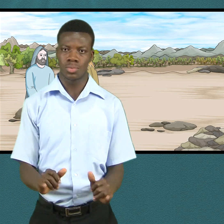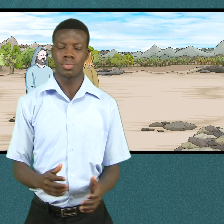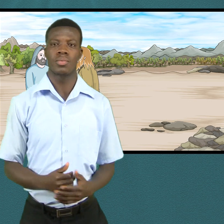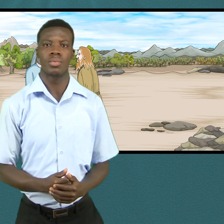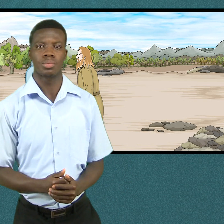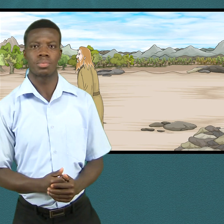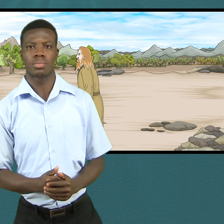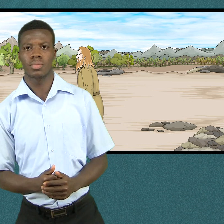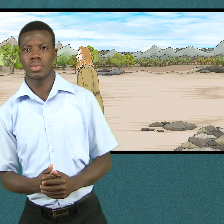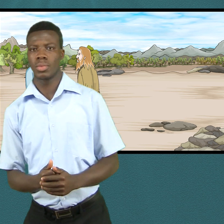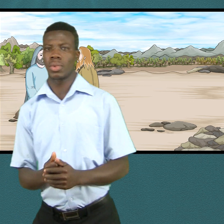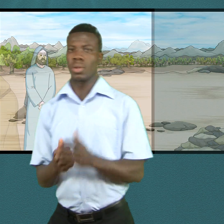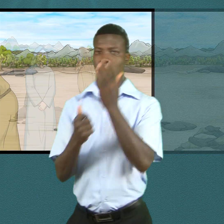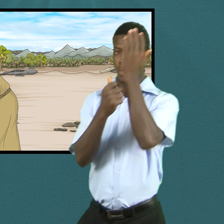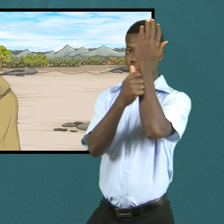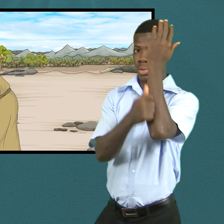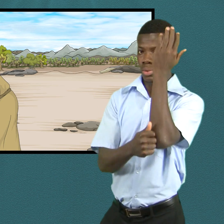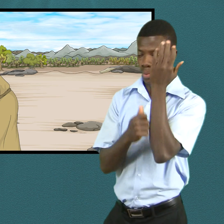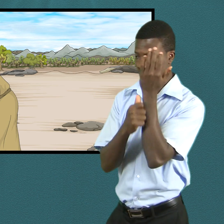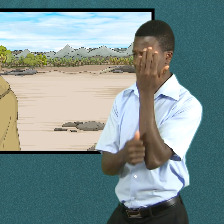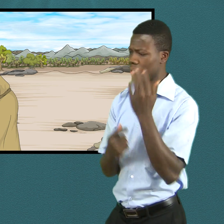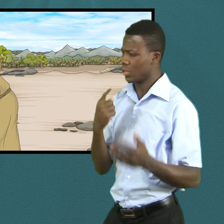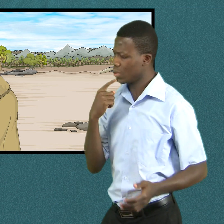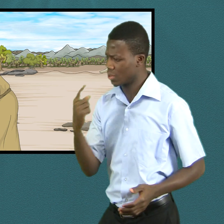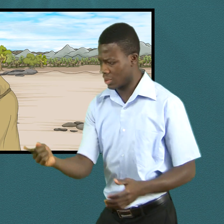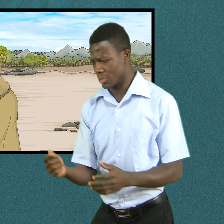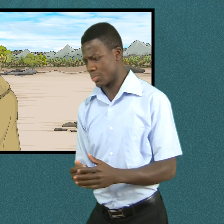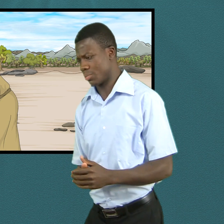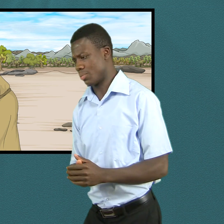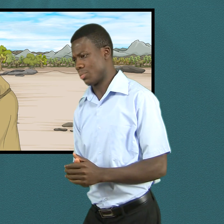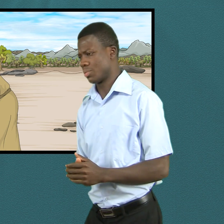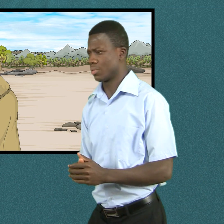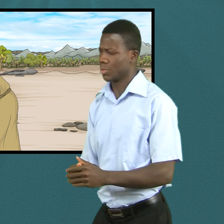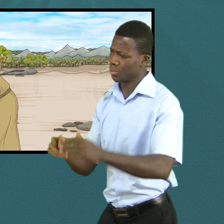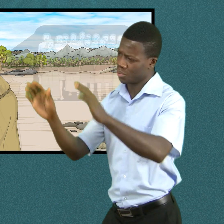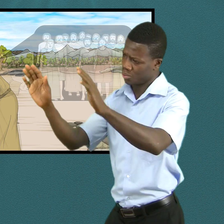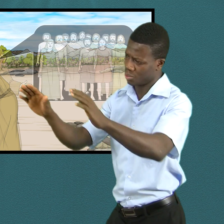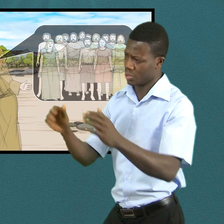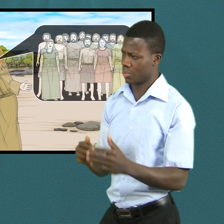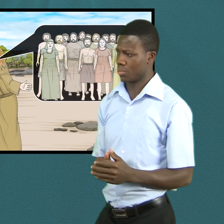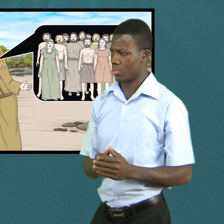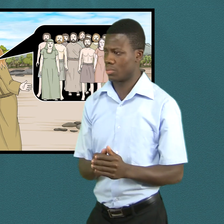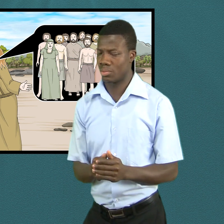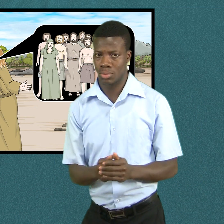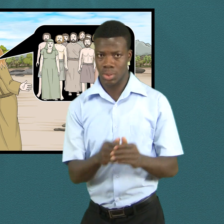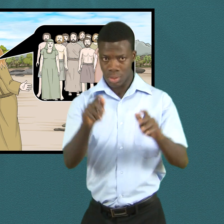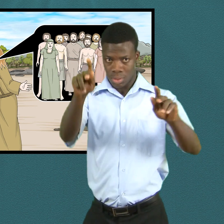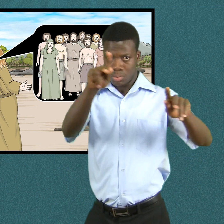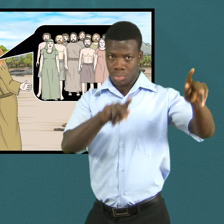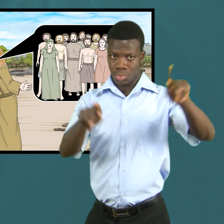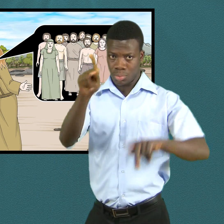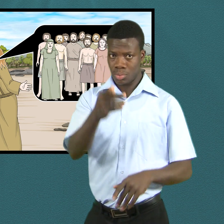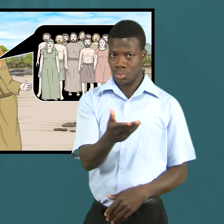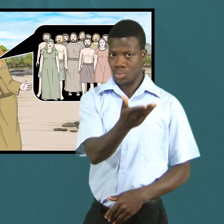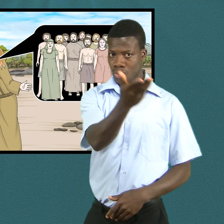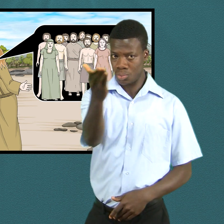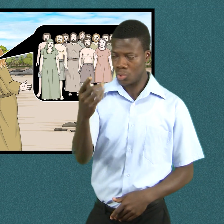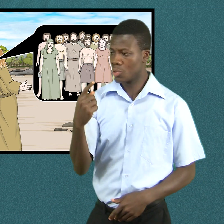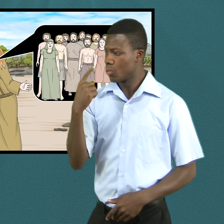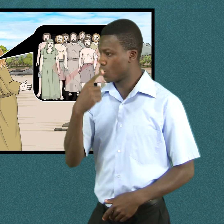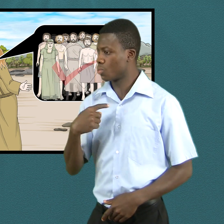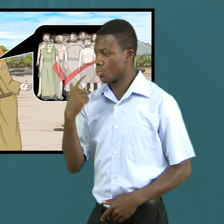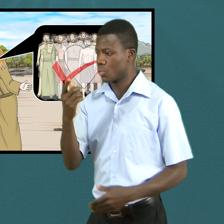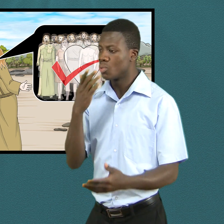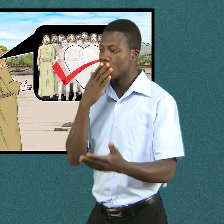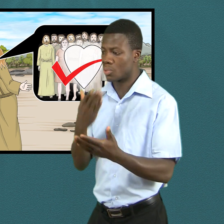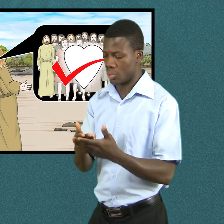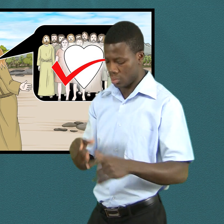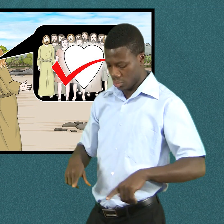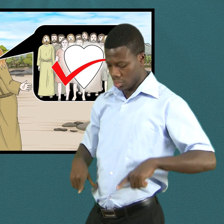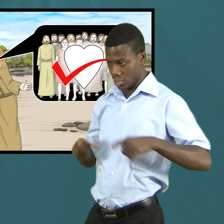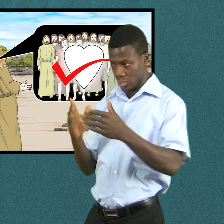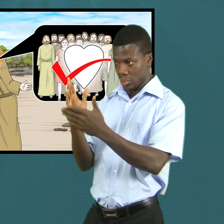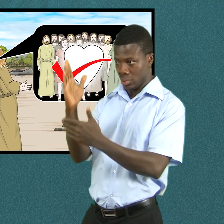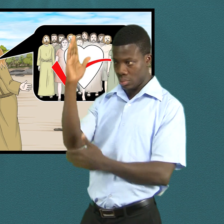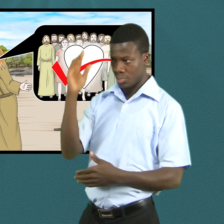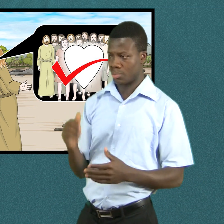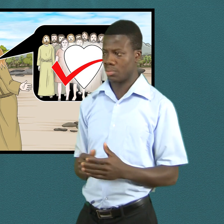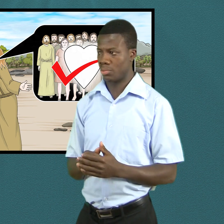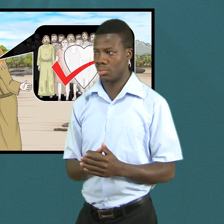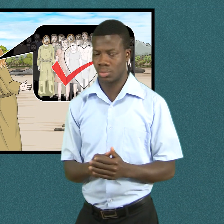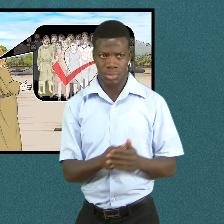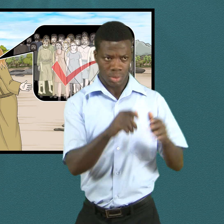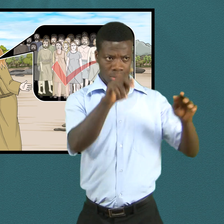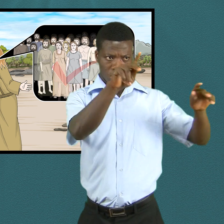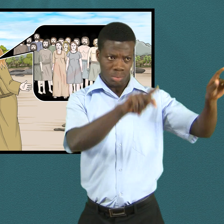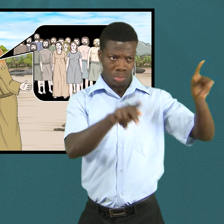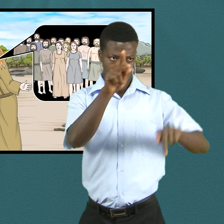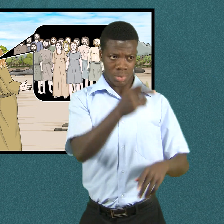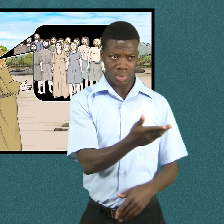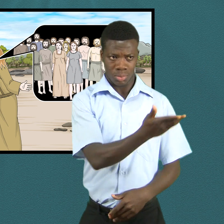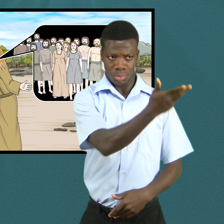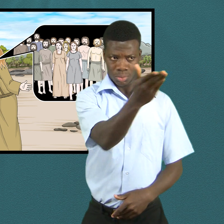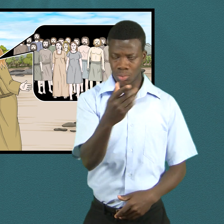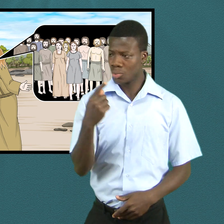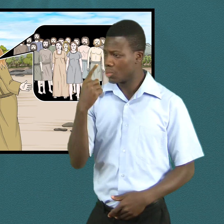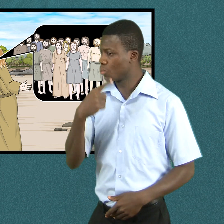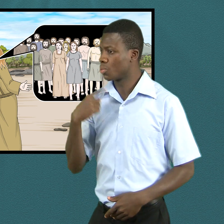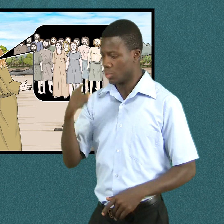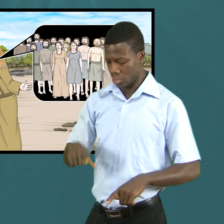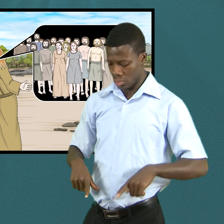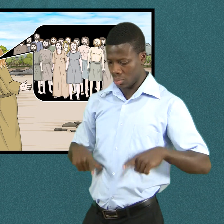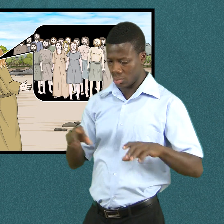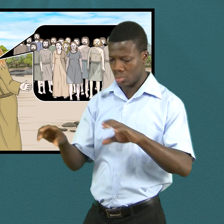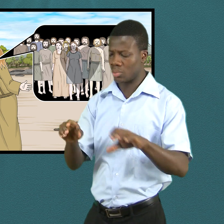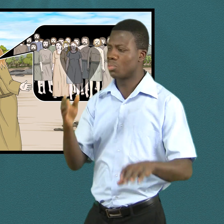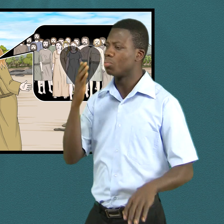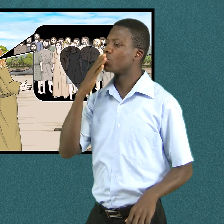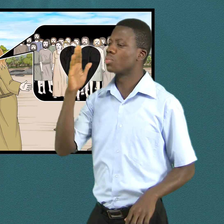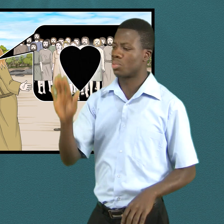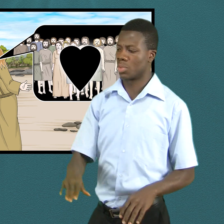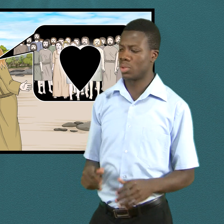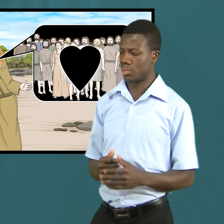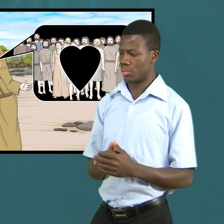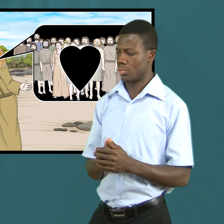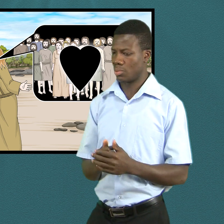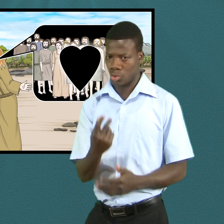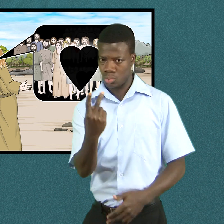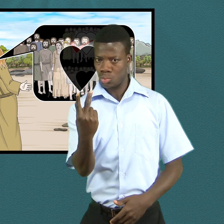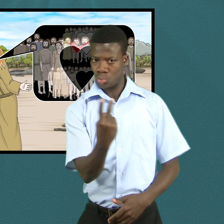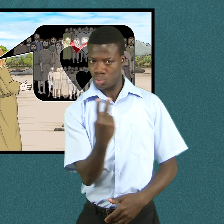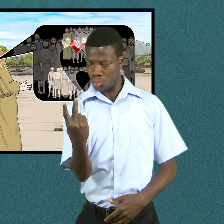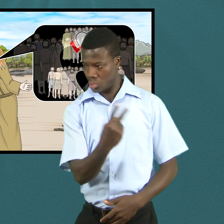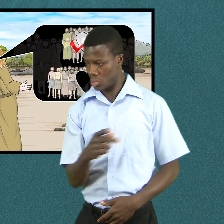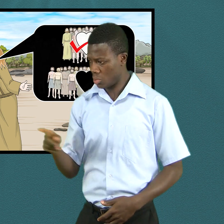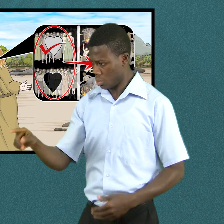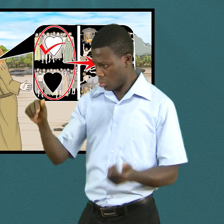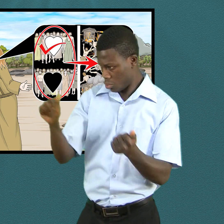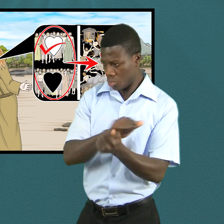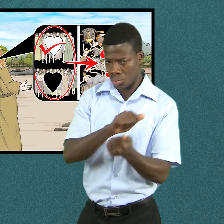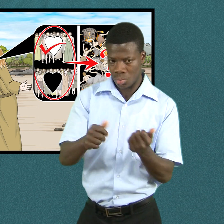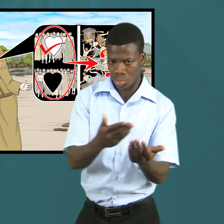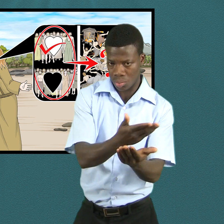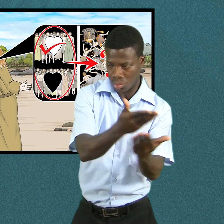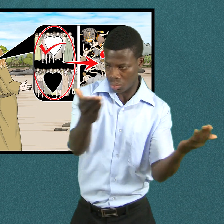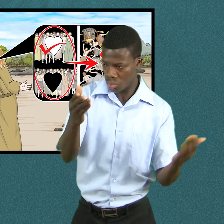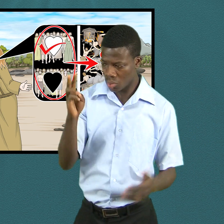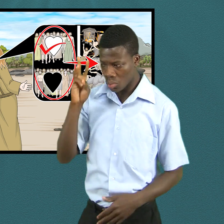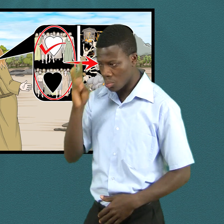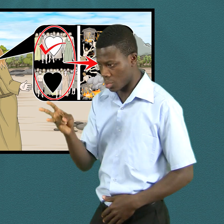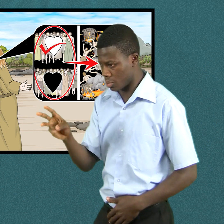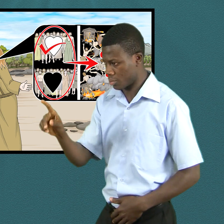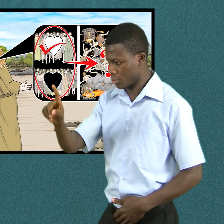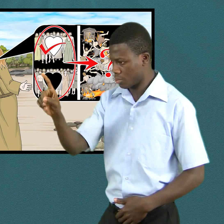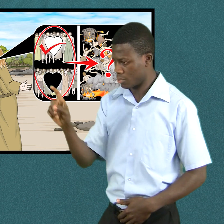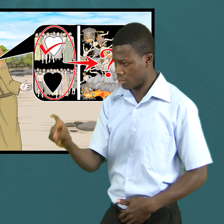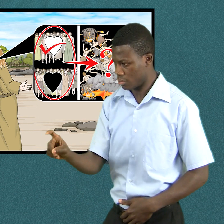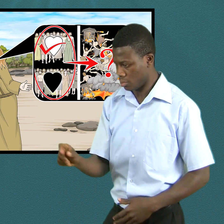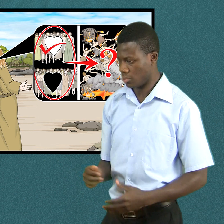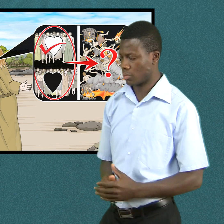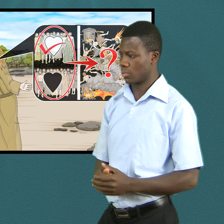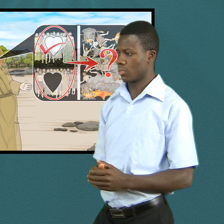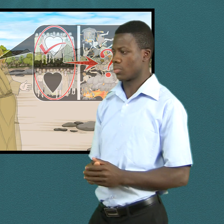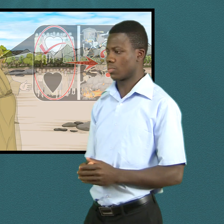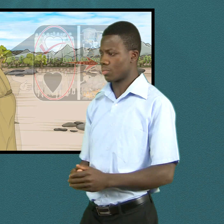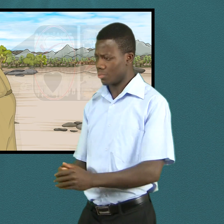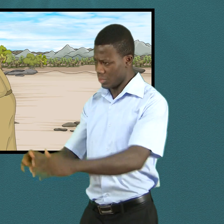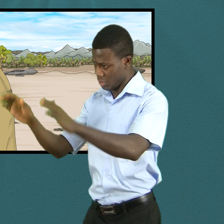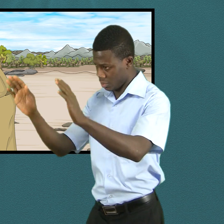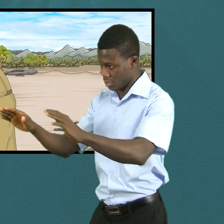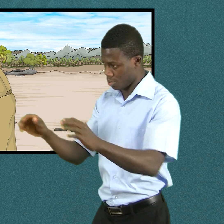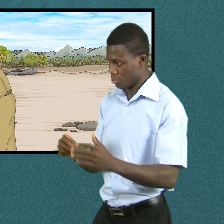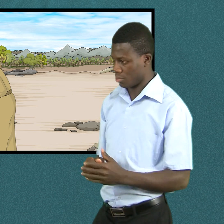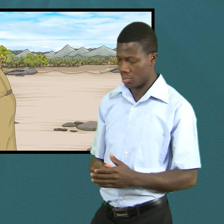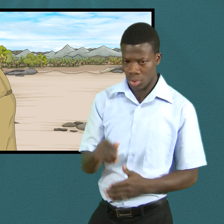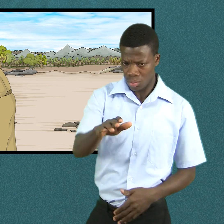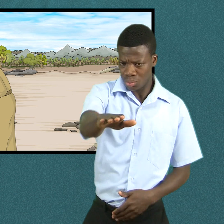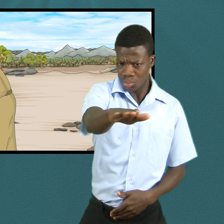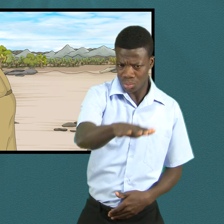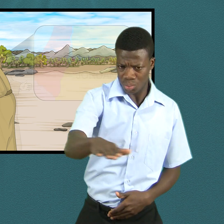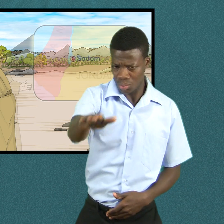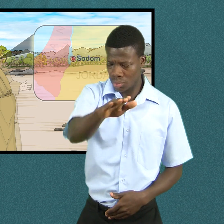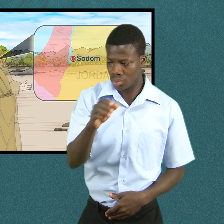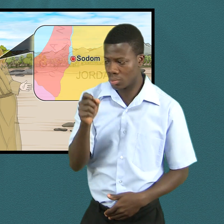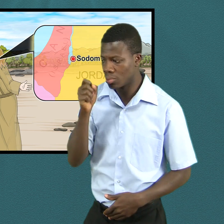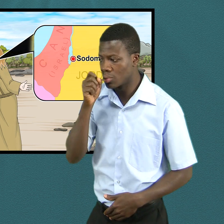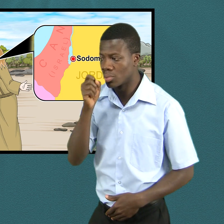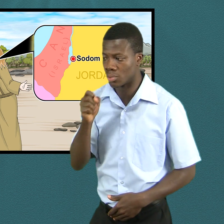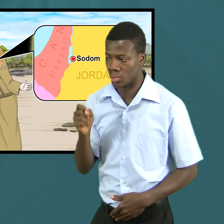Abraham stepped forward and said, “Will You really sweep away the righteous with the wicked?